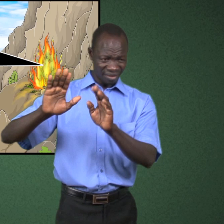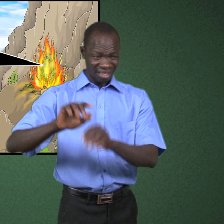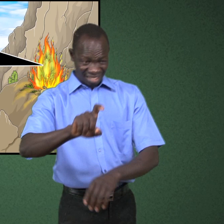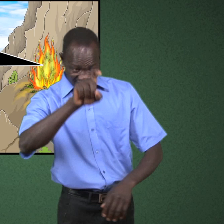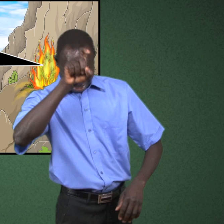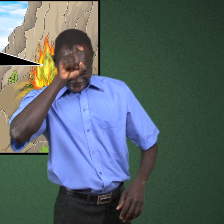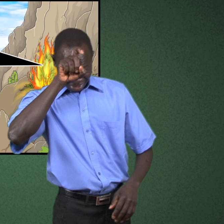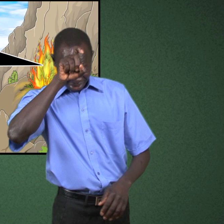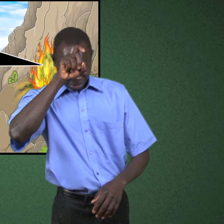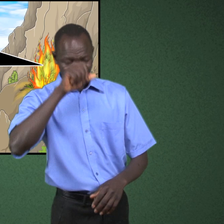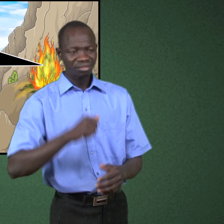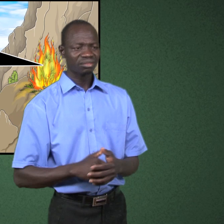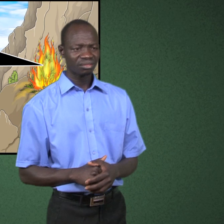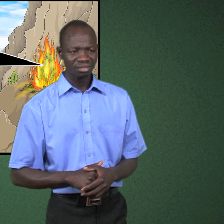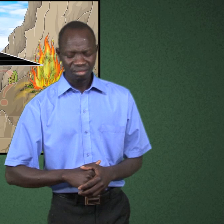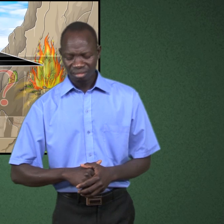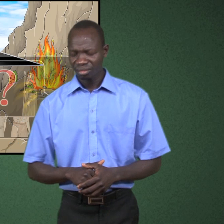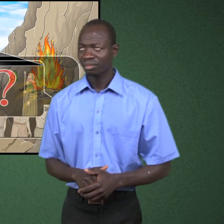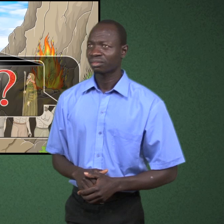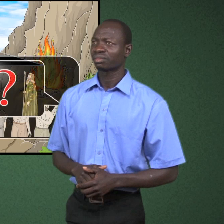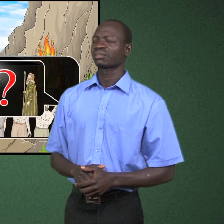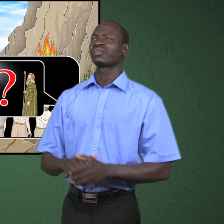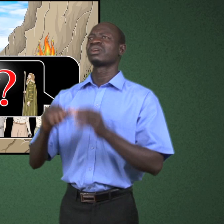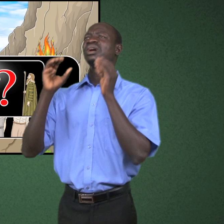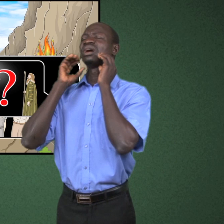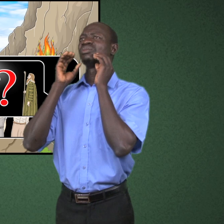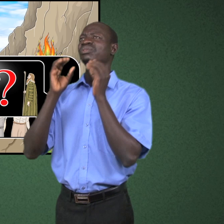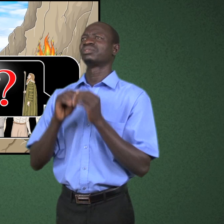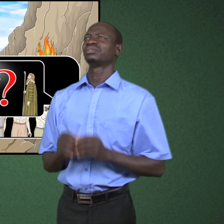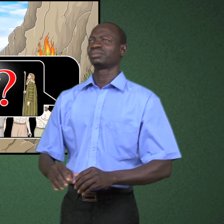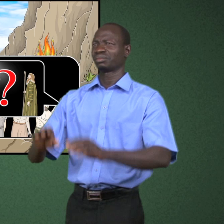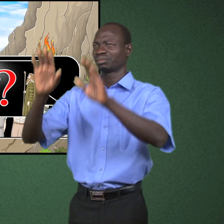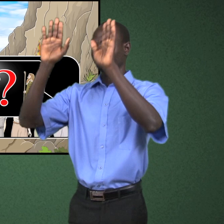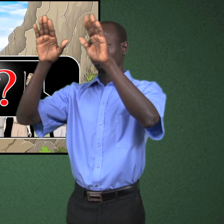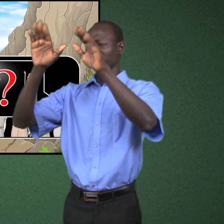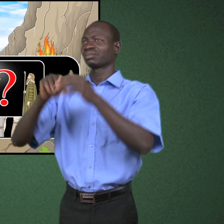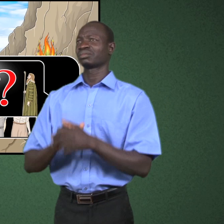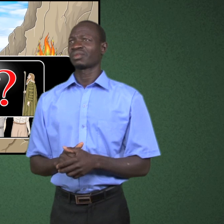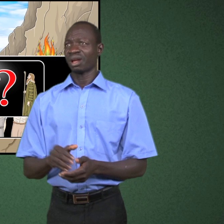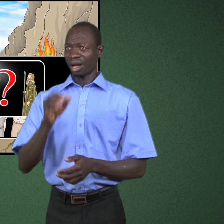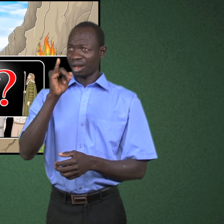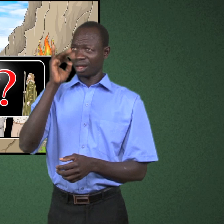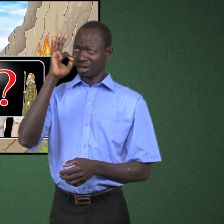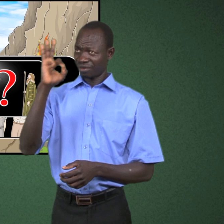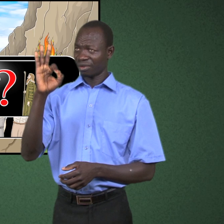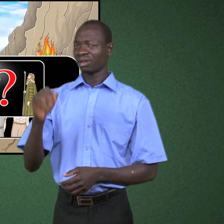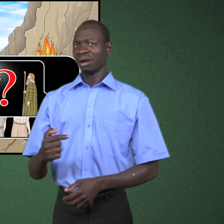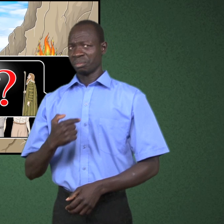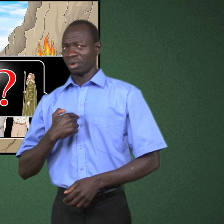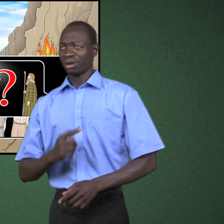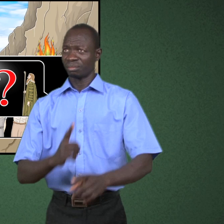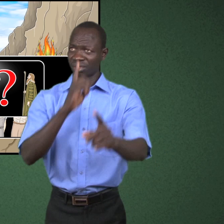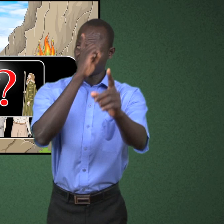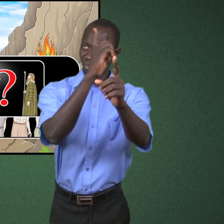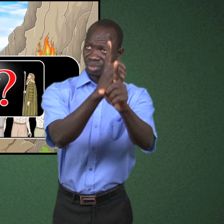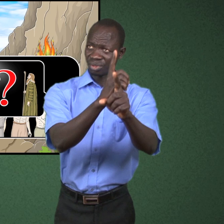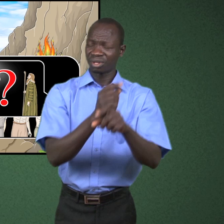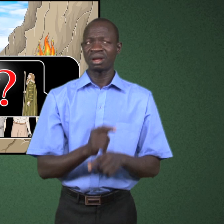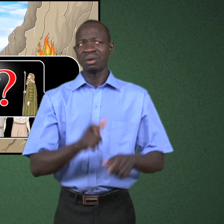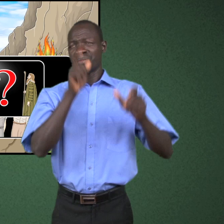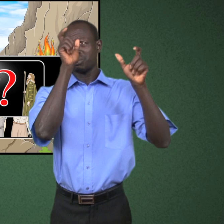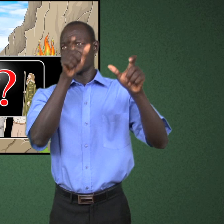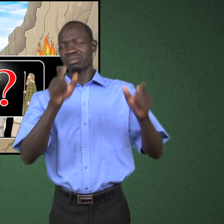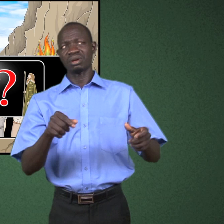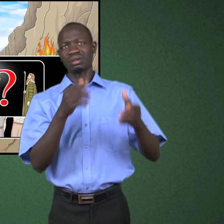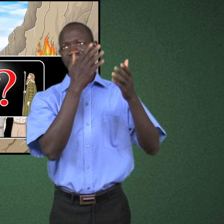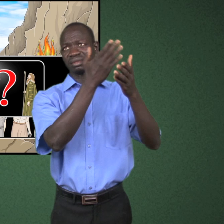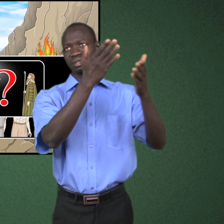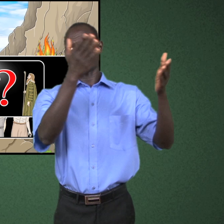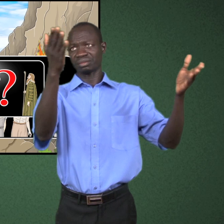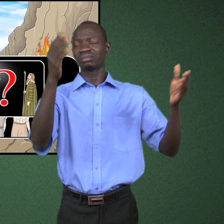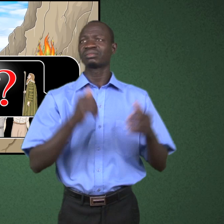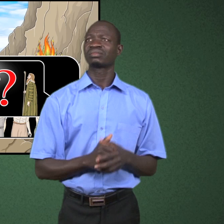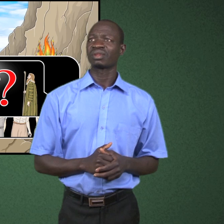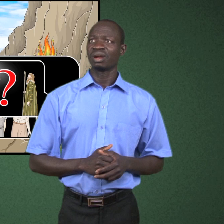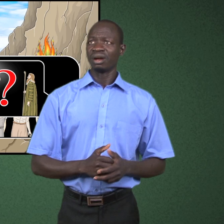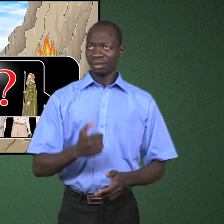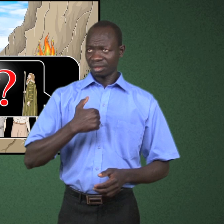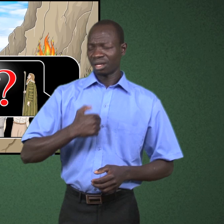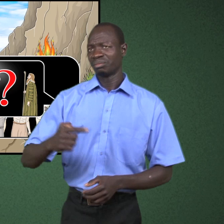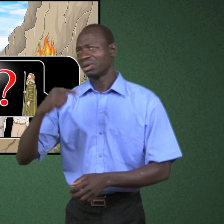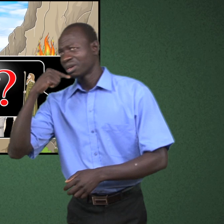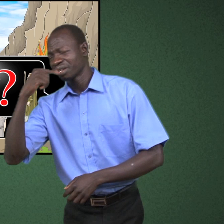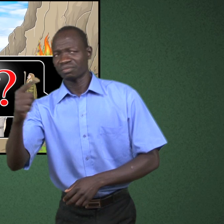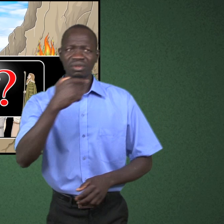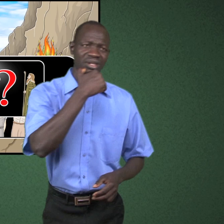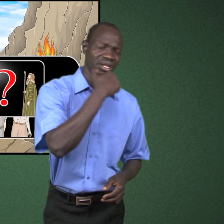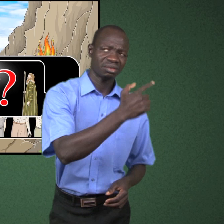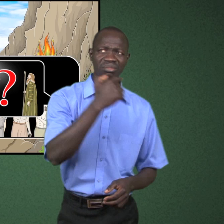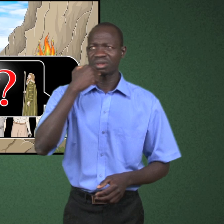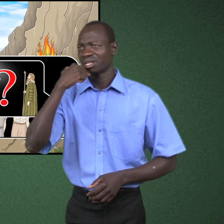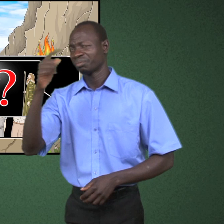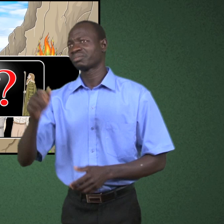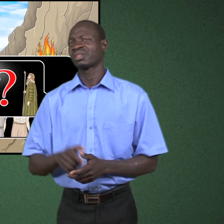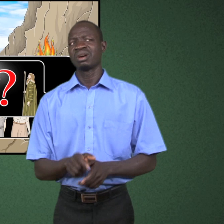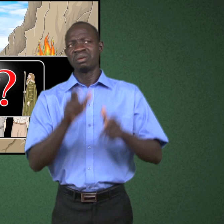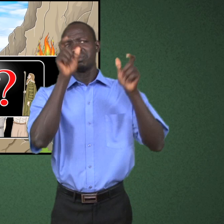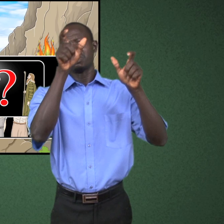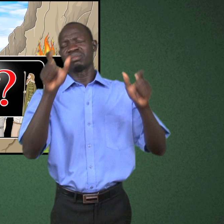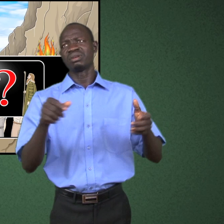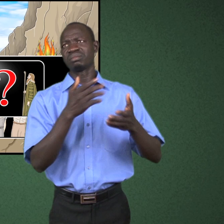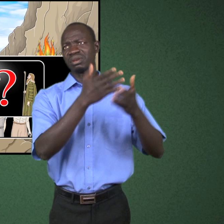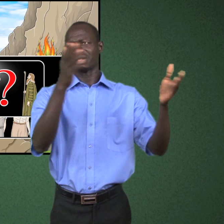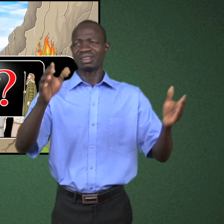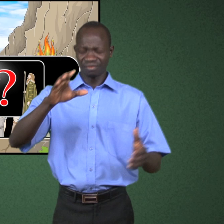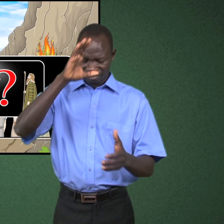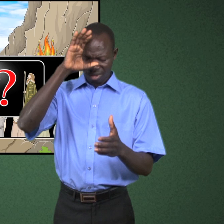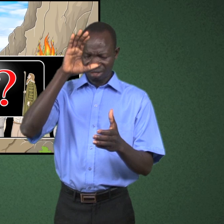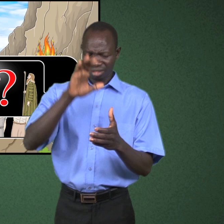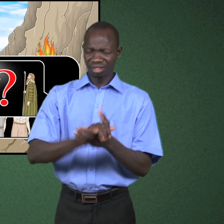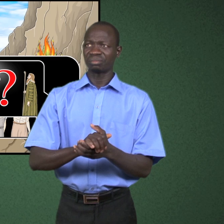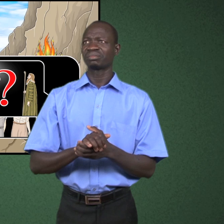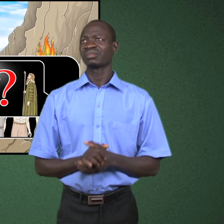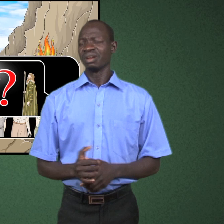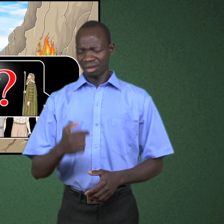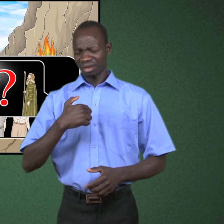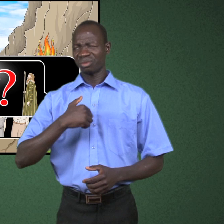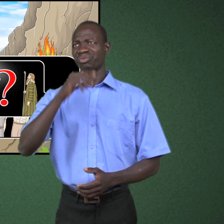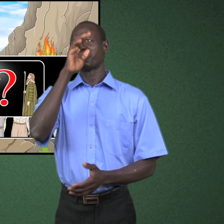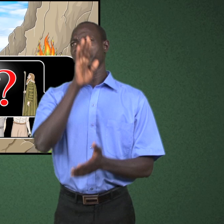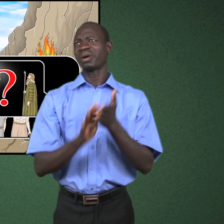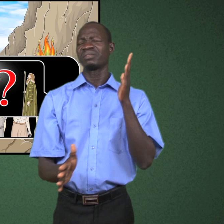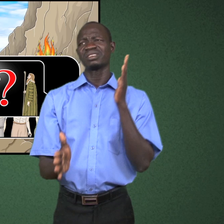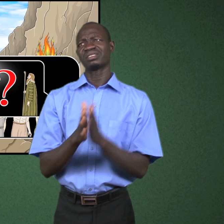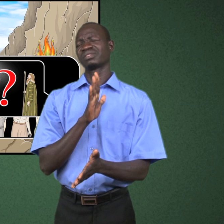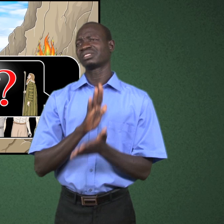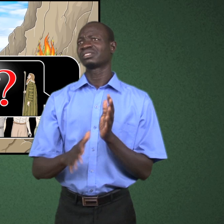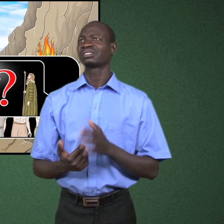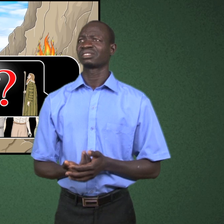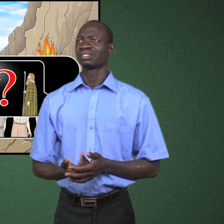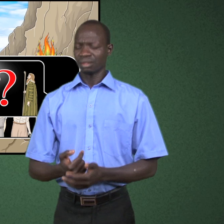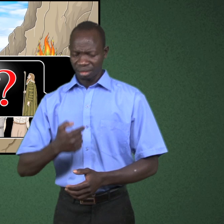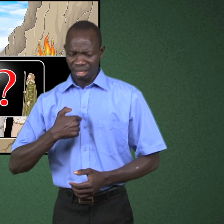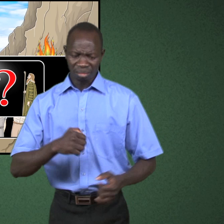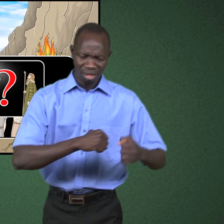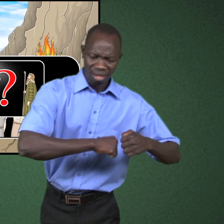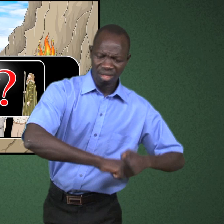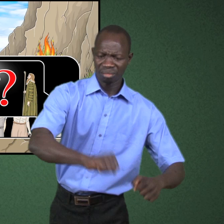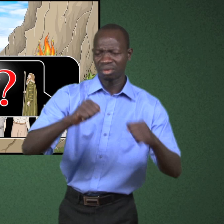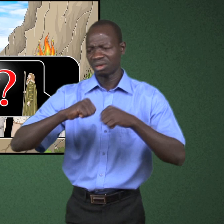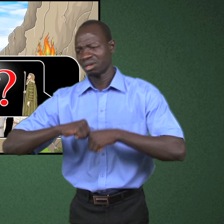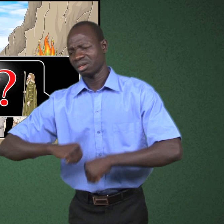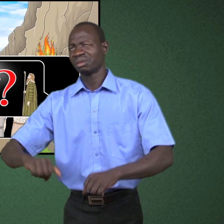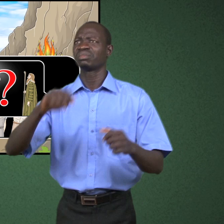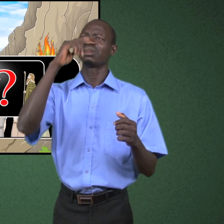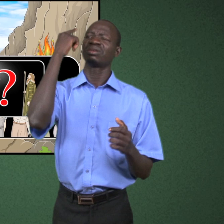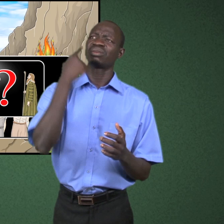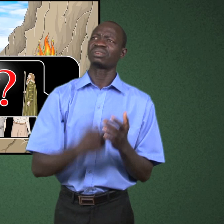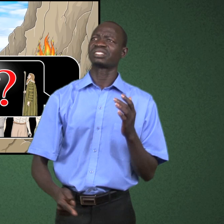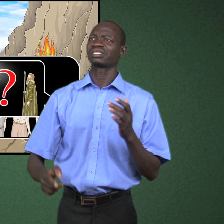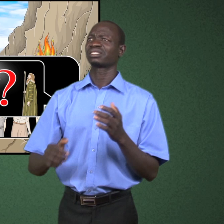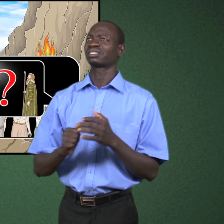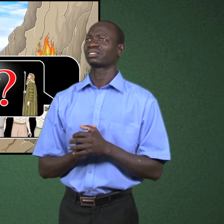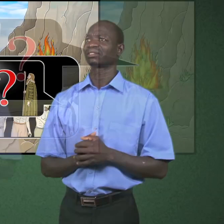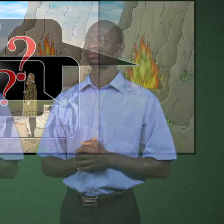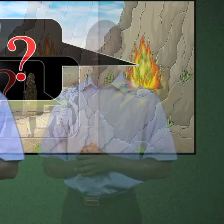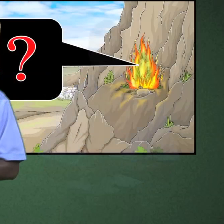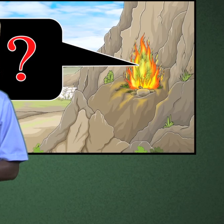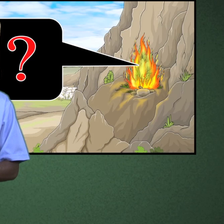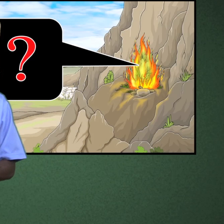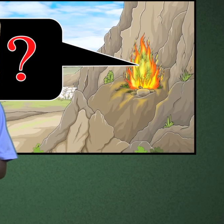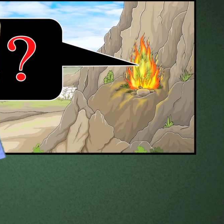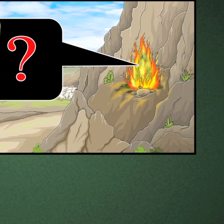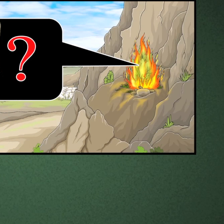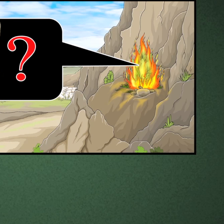Then Moses answered, “What if they do not believe me or listen to my voice?